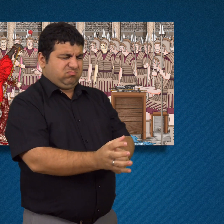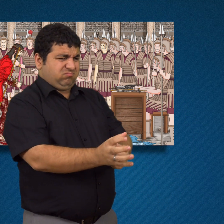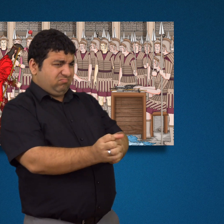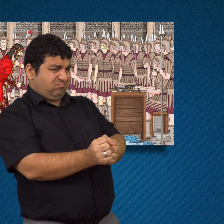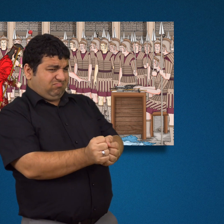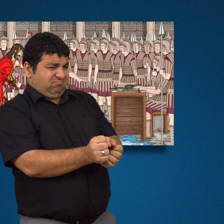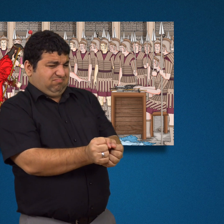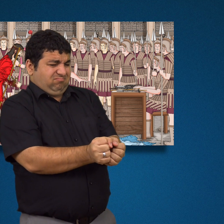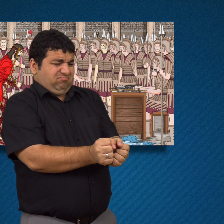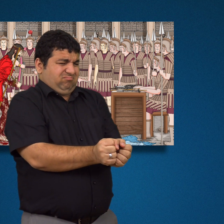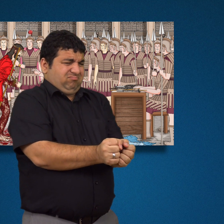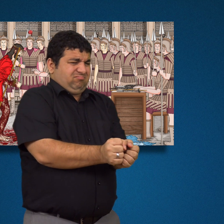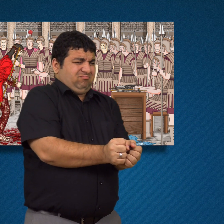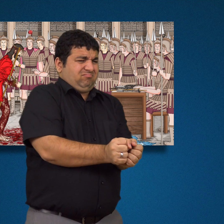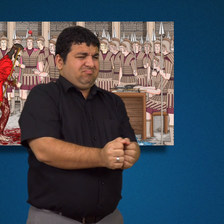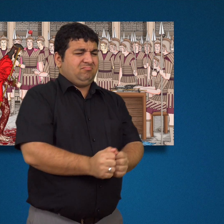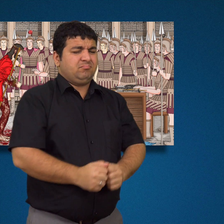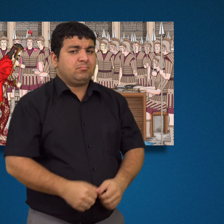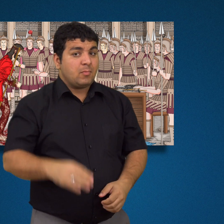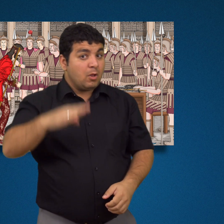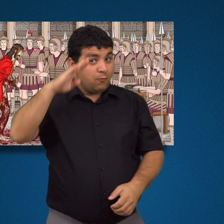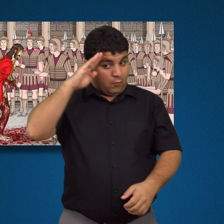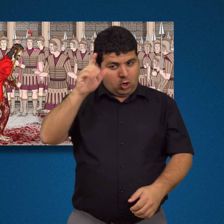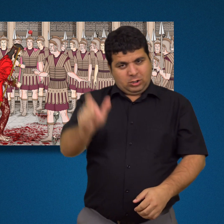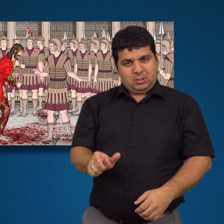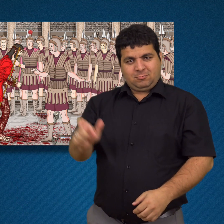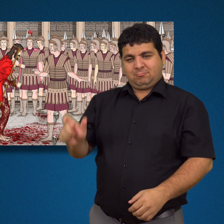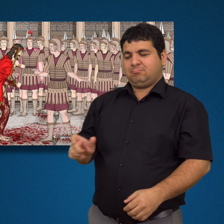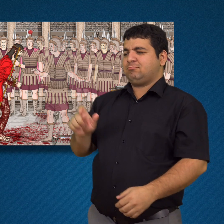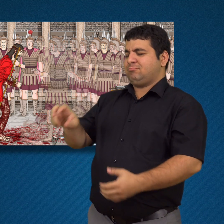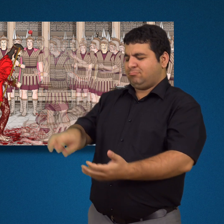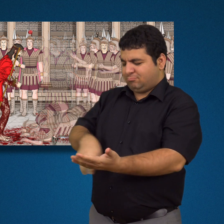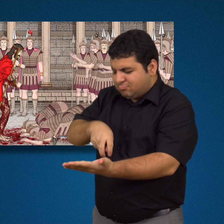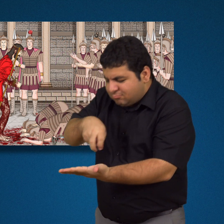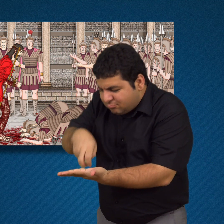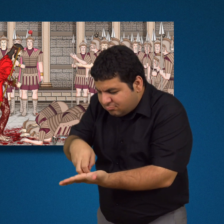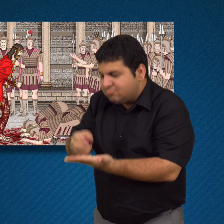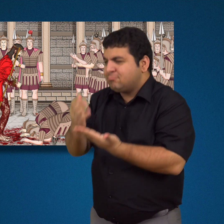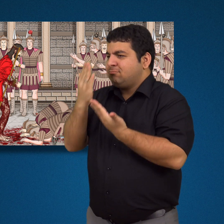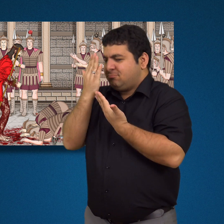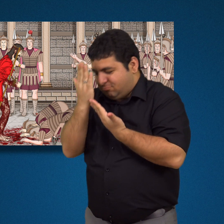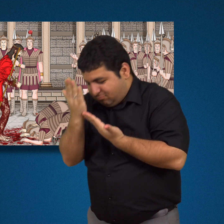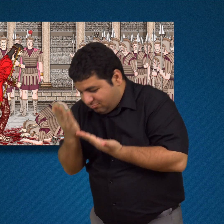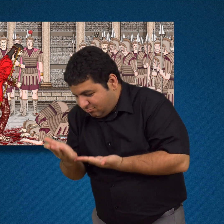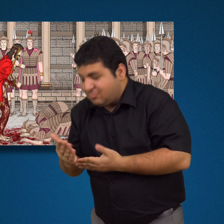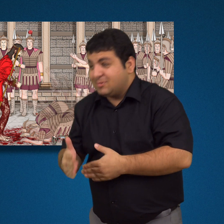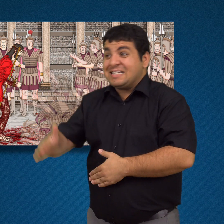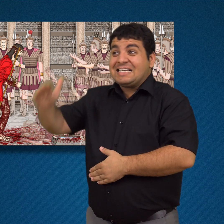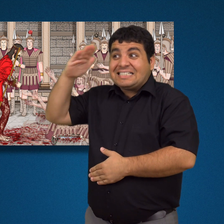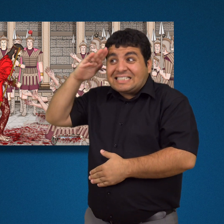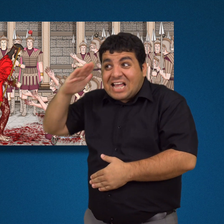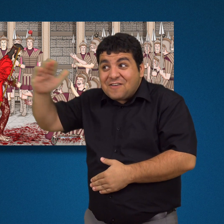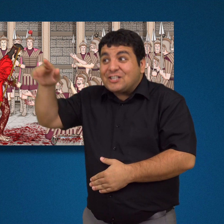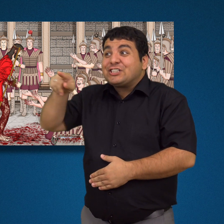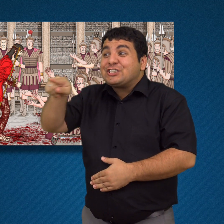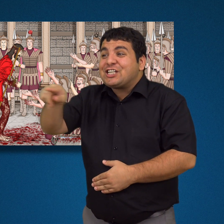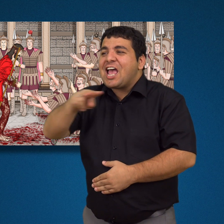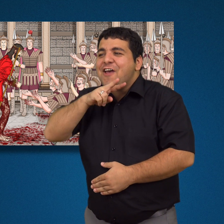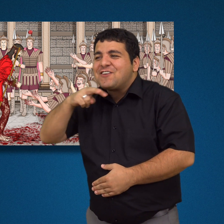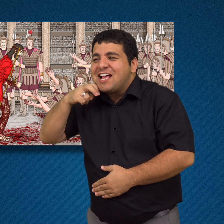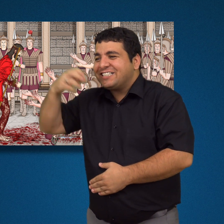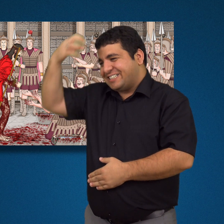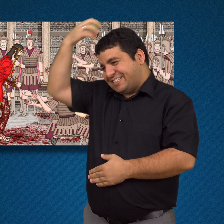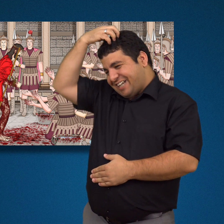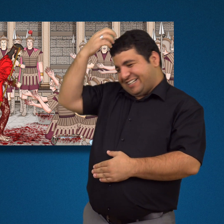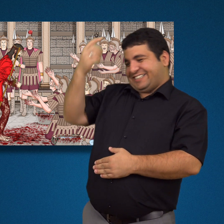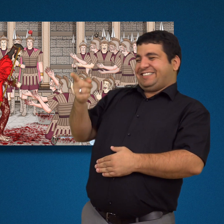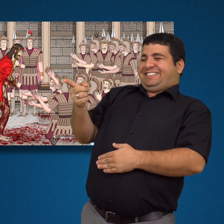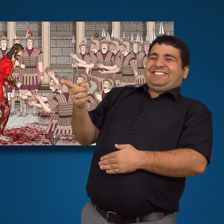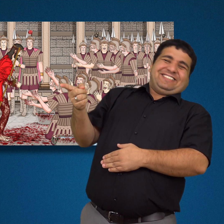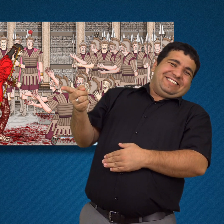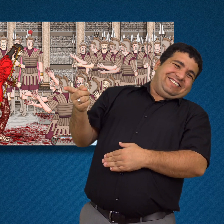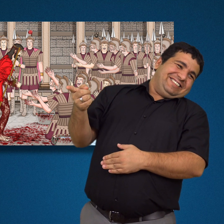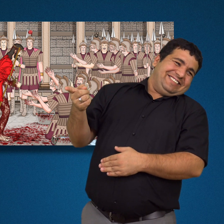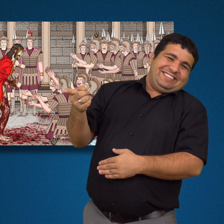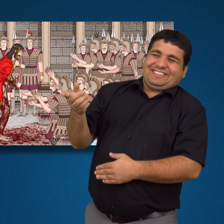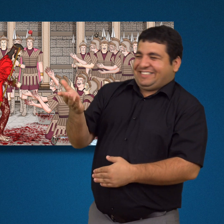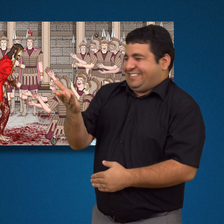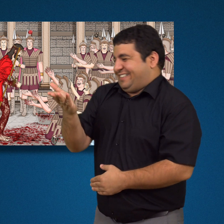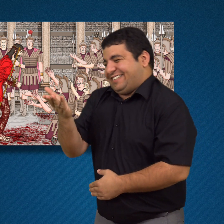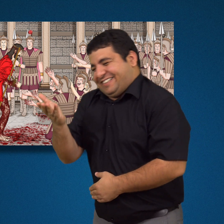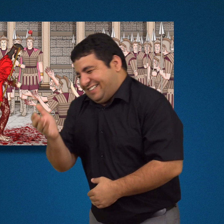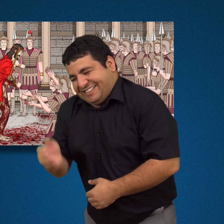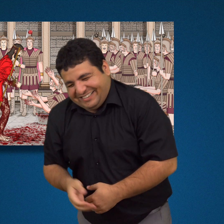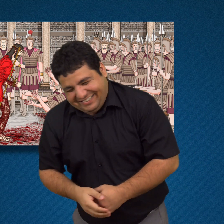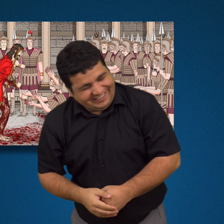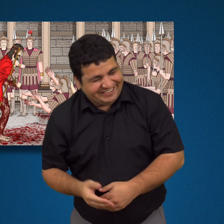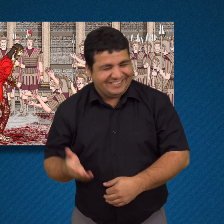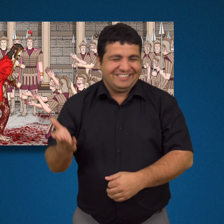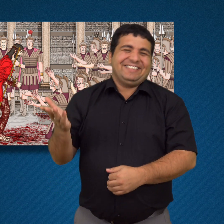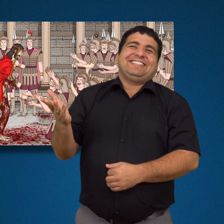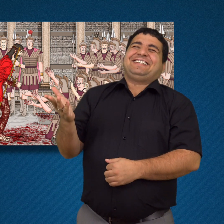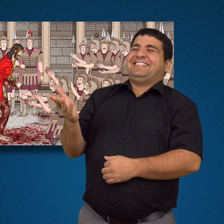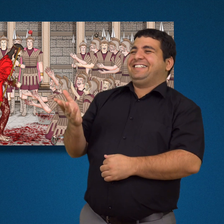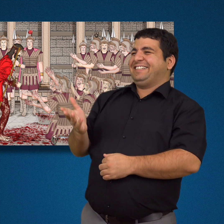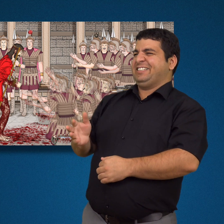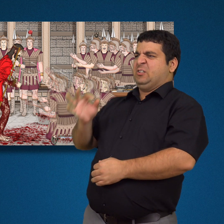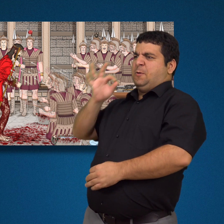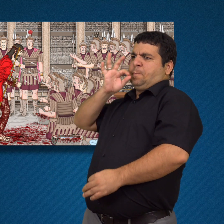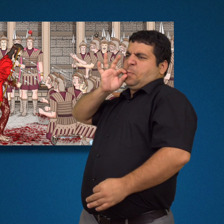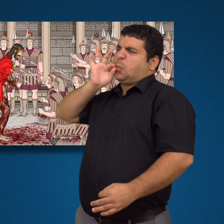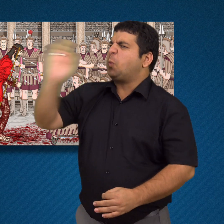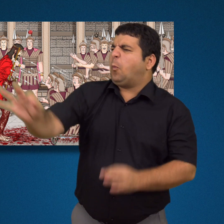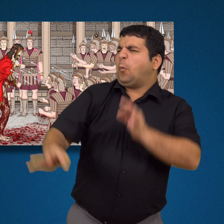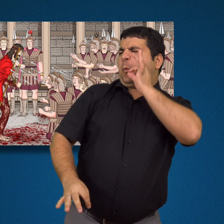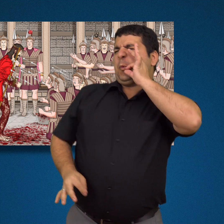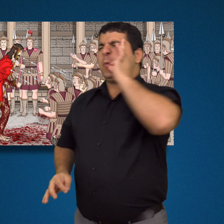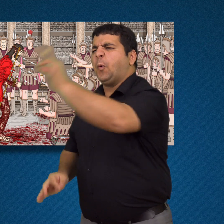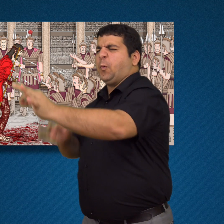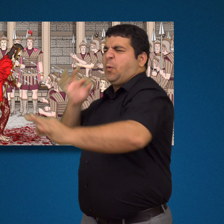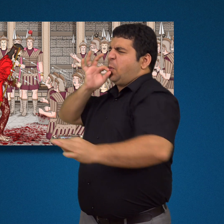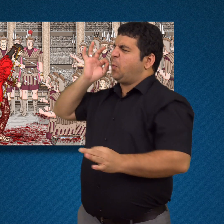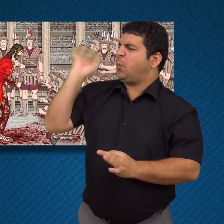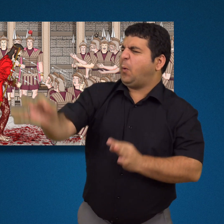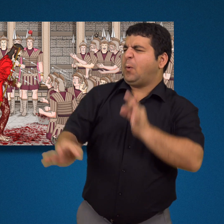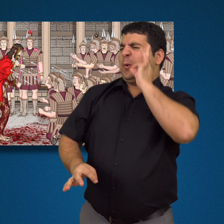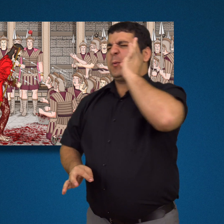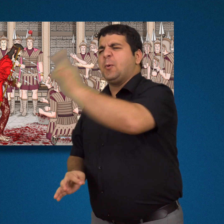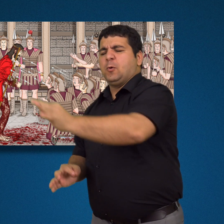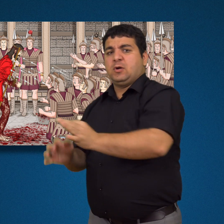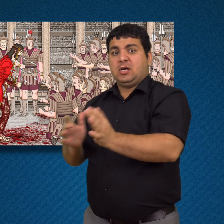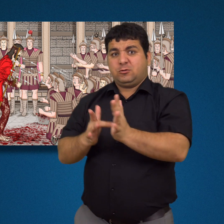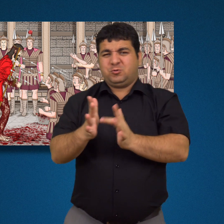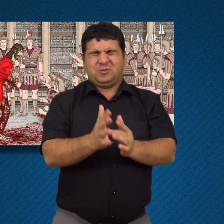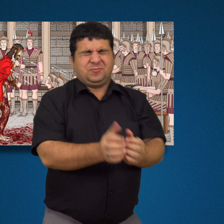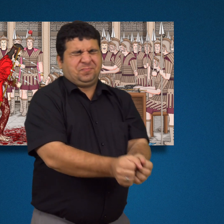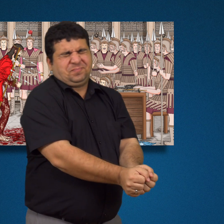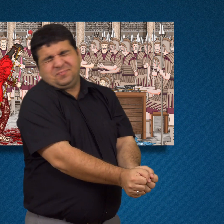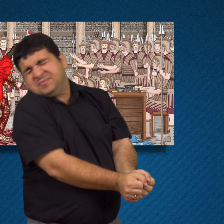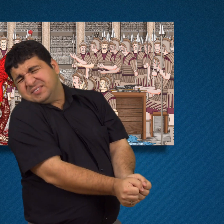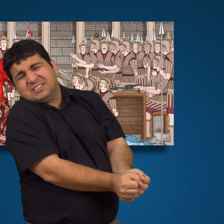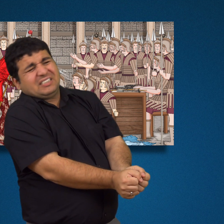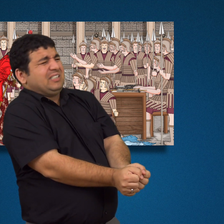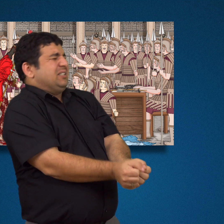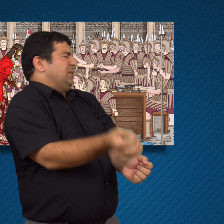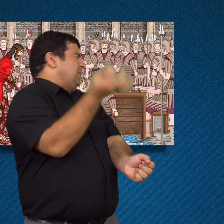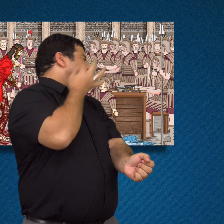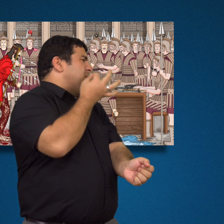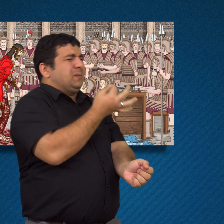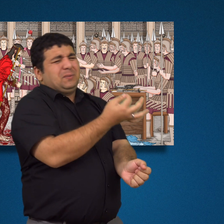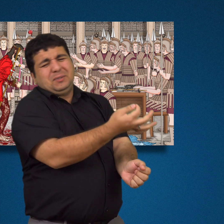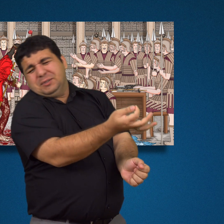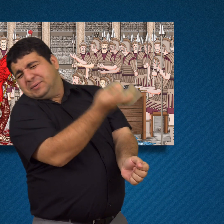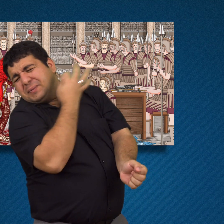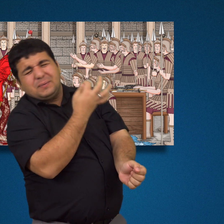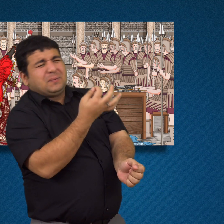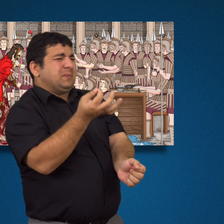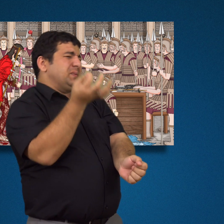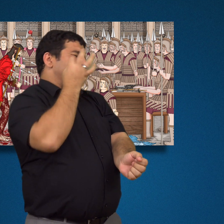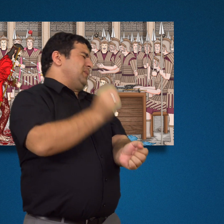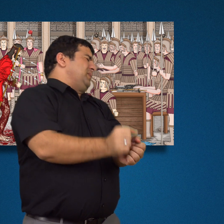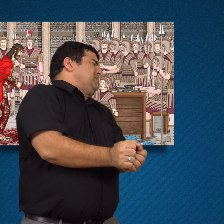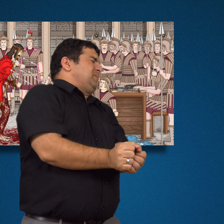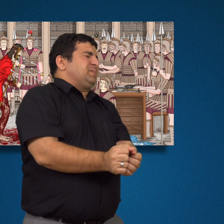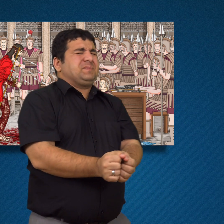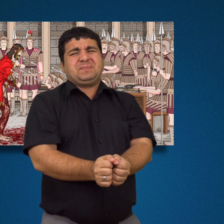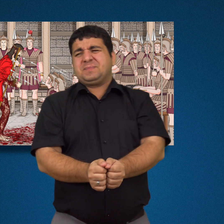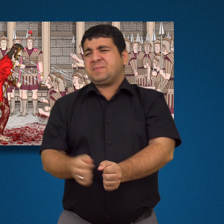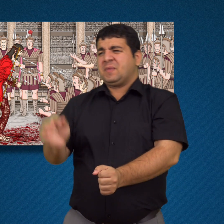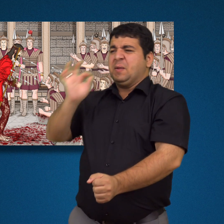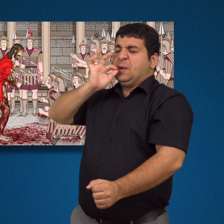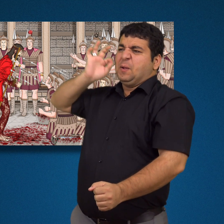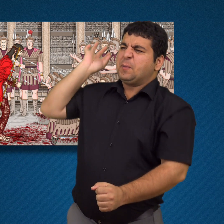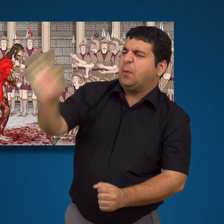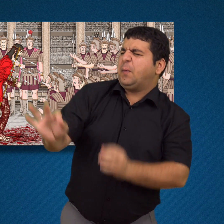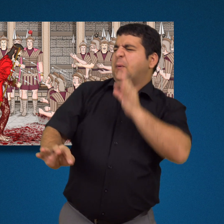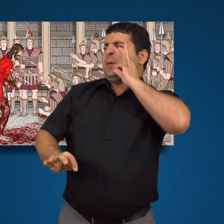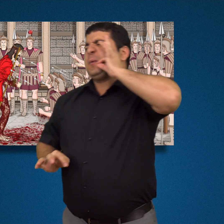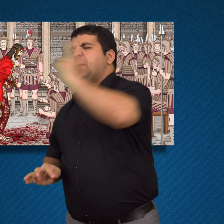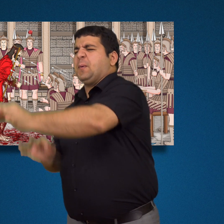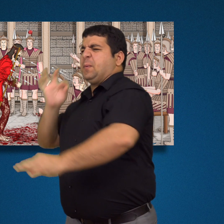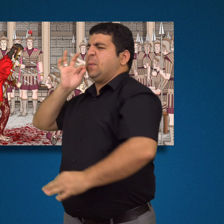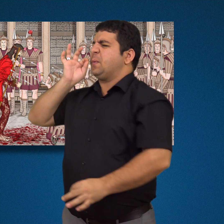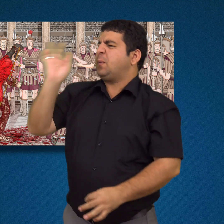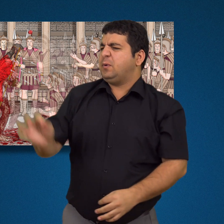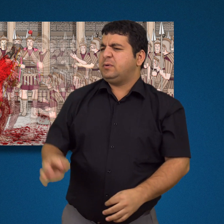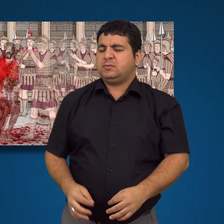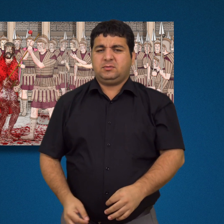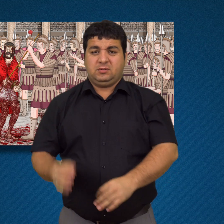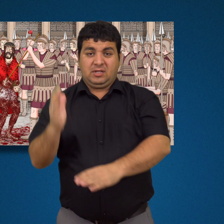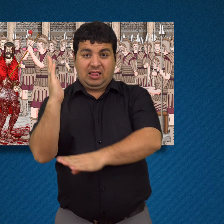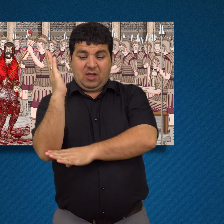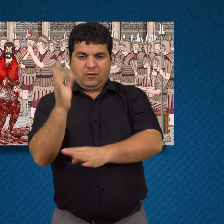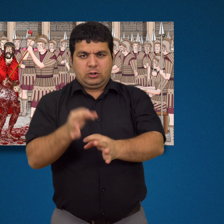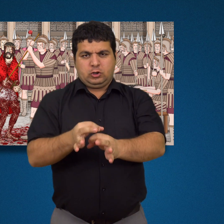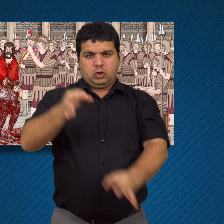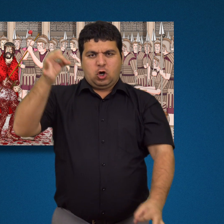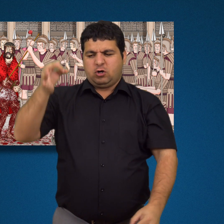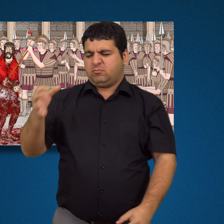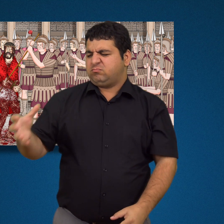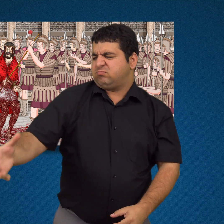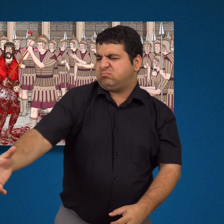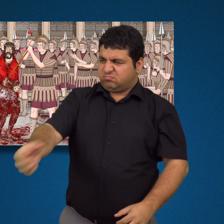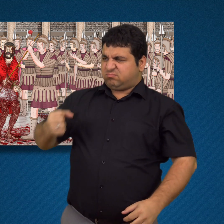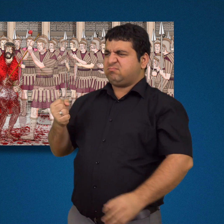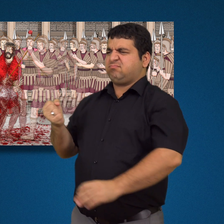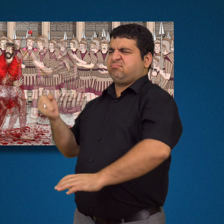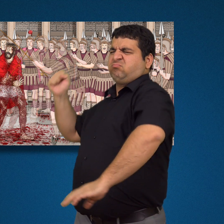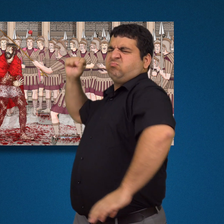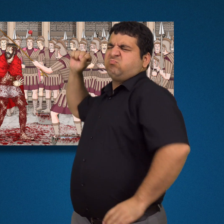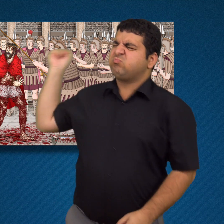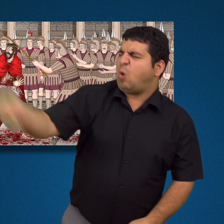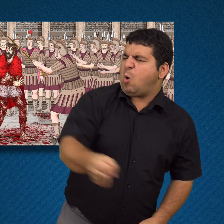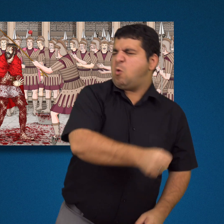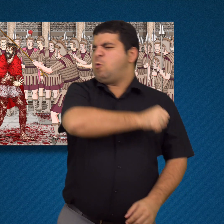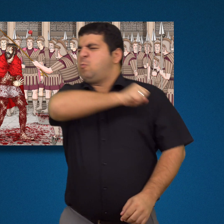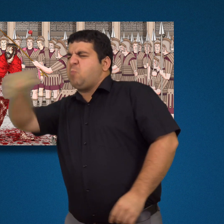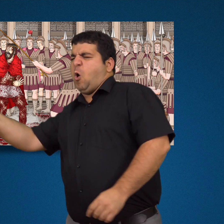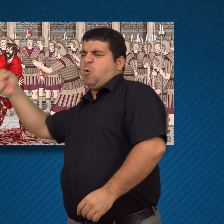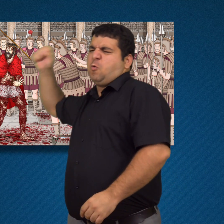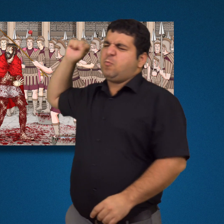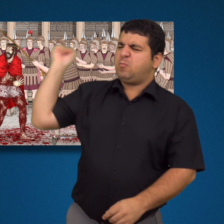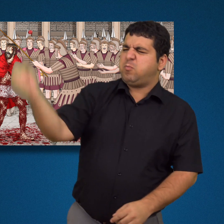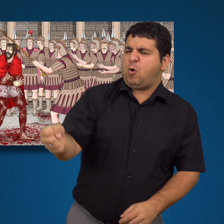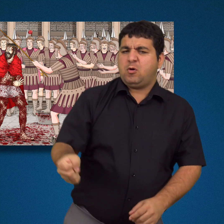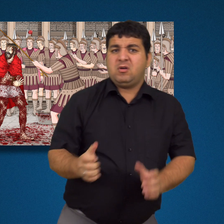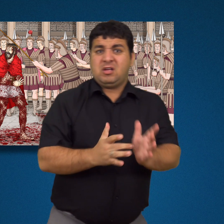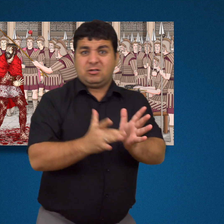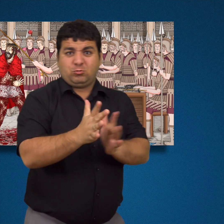They put a staff in His right hand and knelt down before Him to mock Him, saying, “Hail, King of the Jews!”